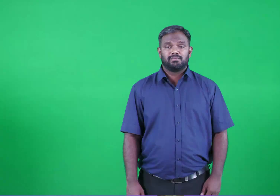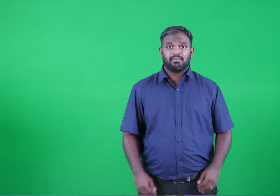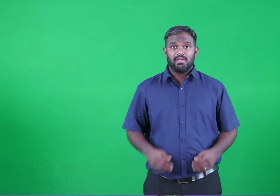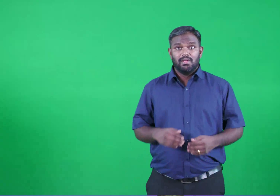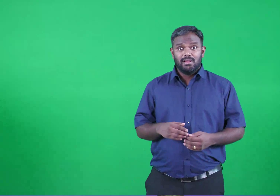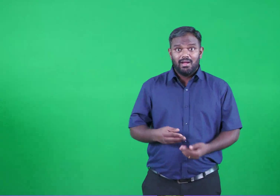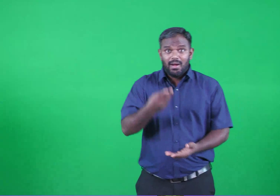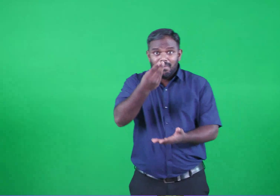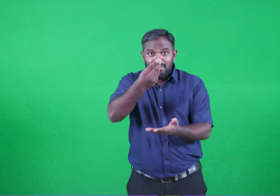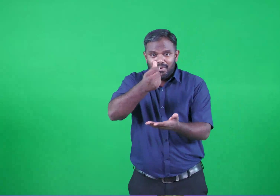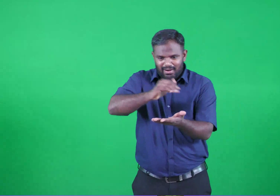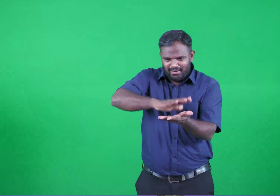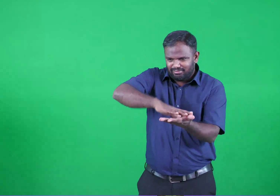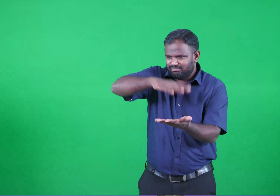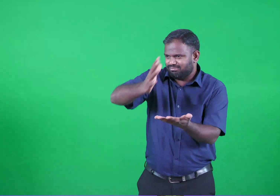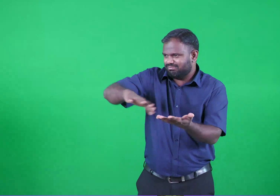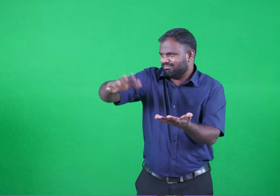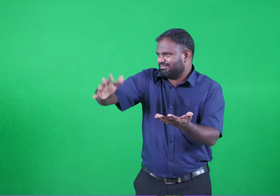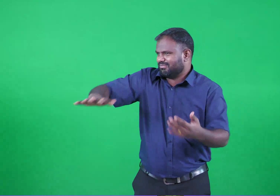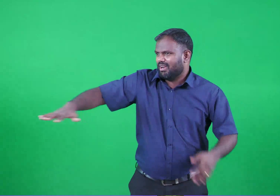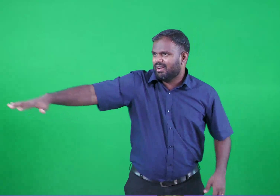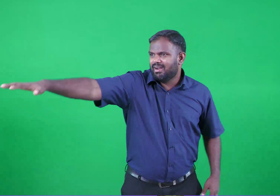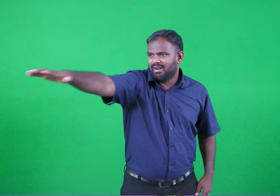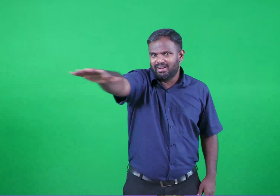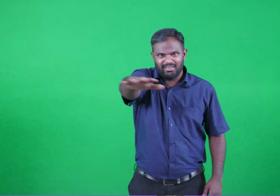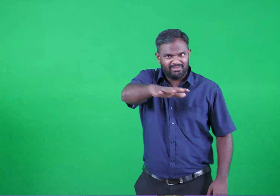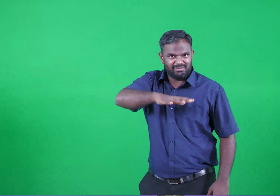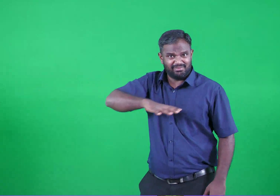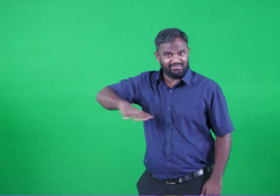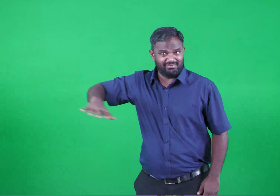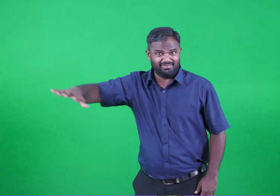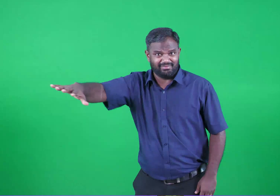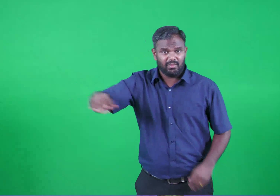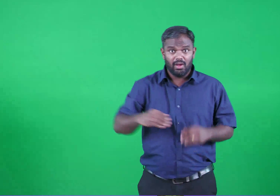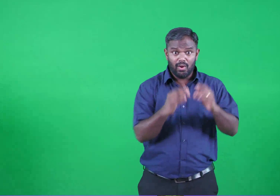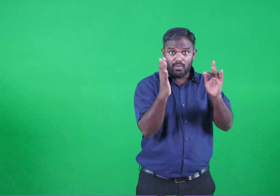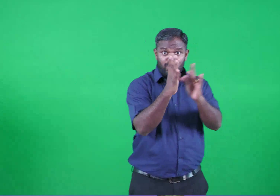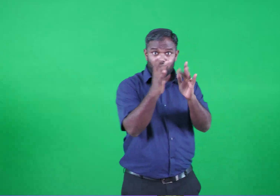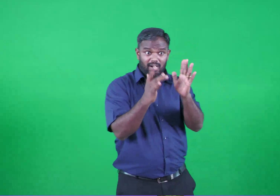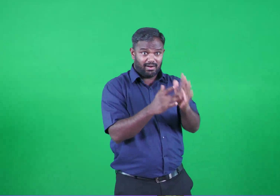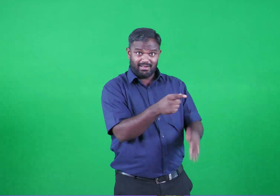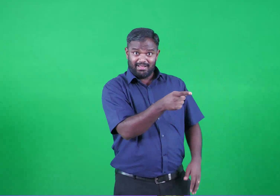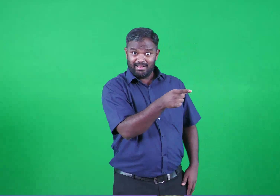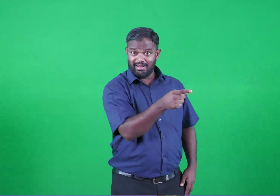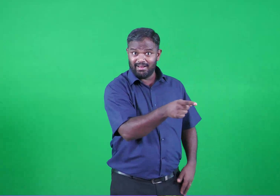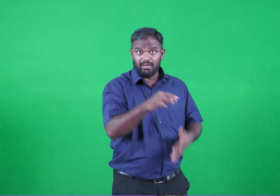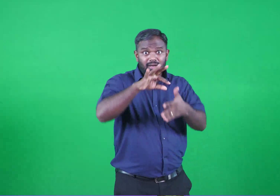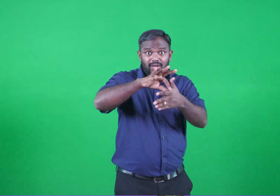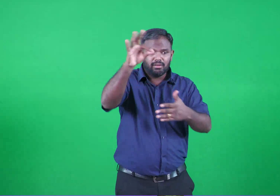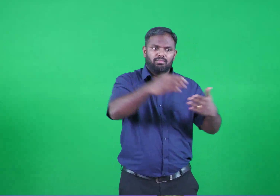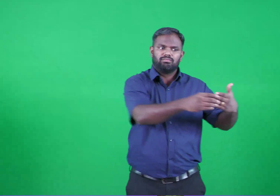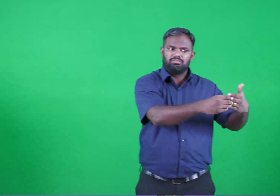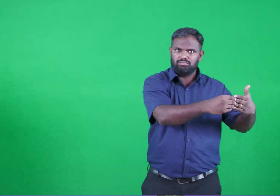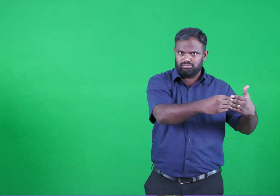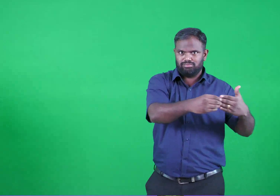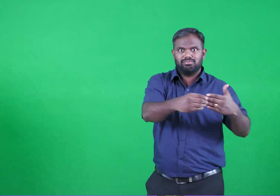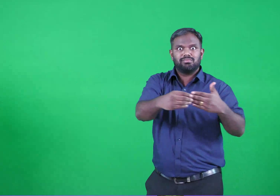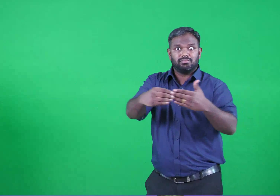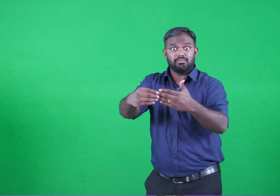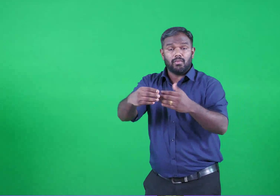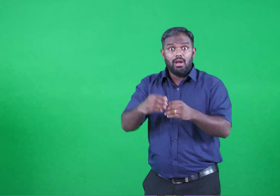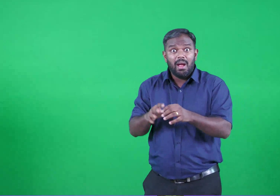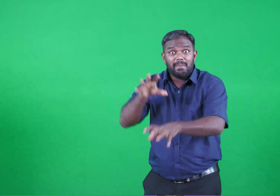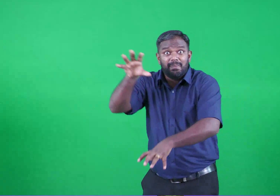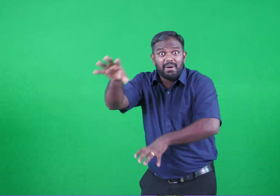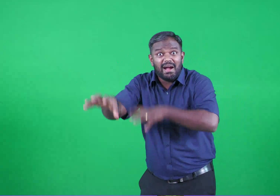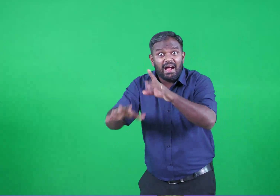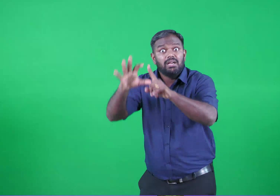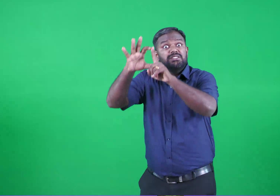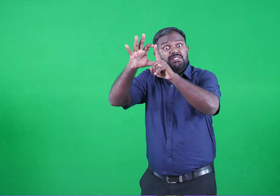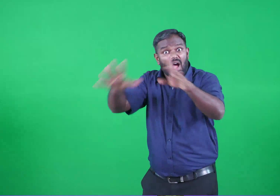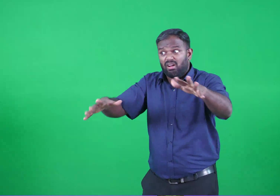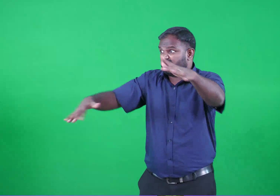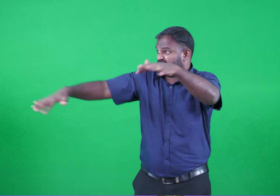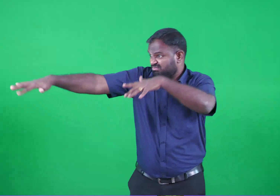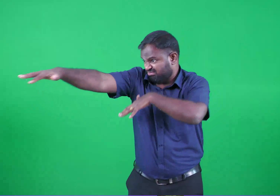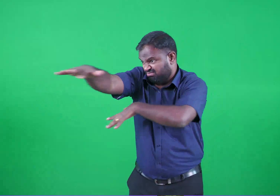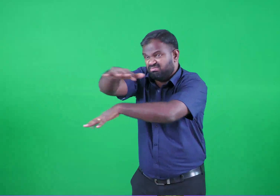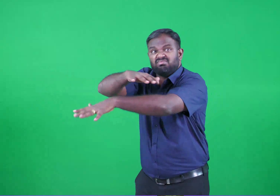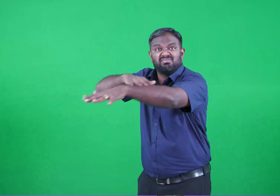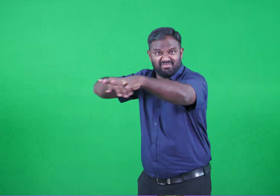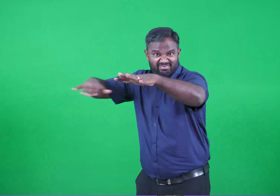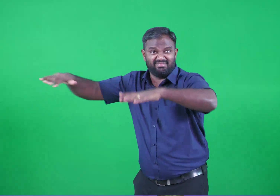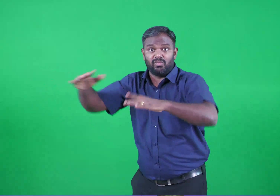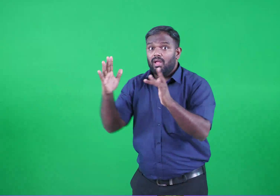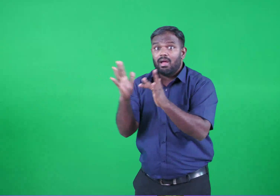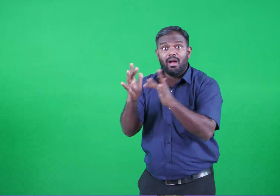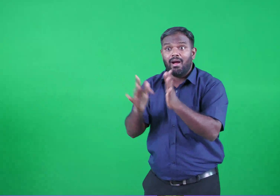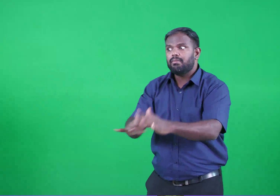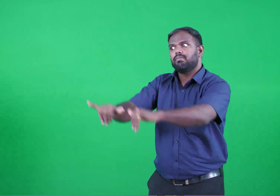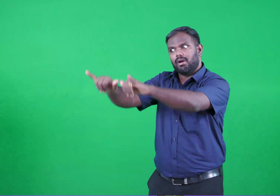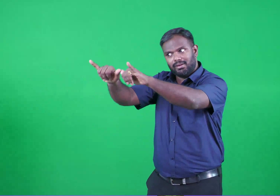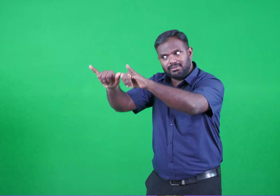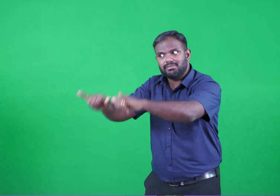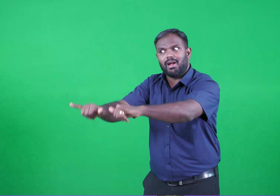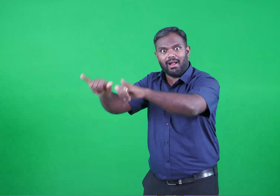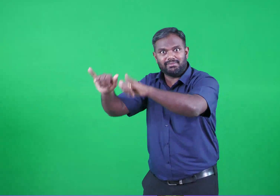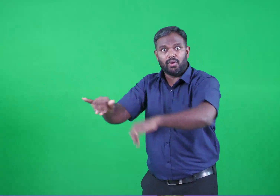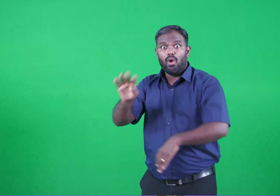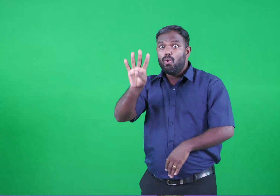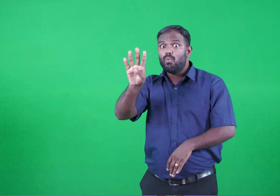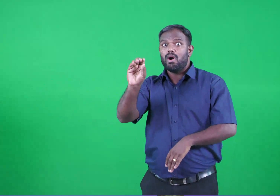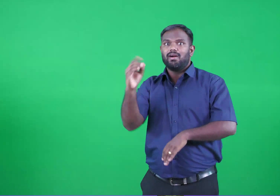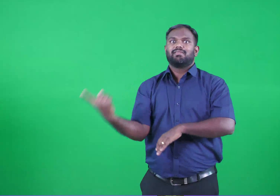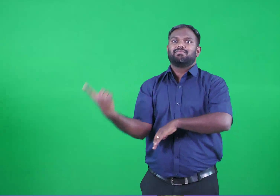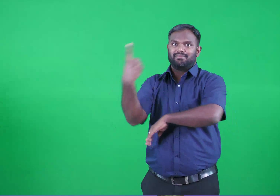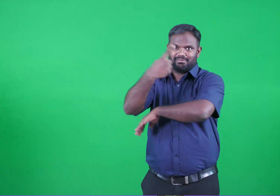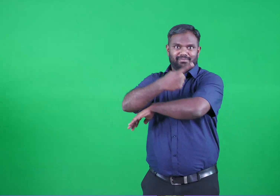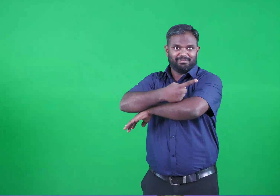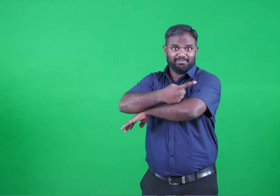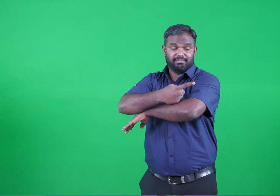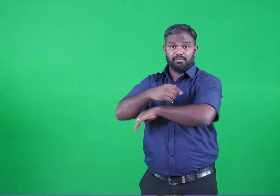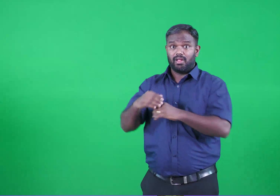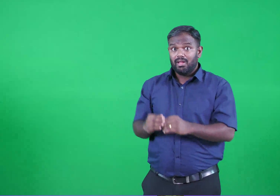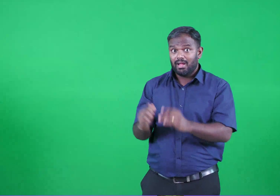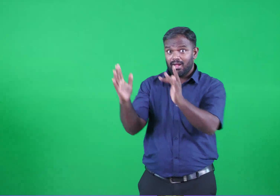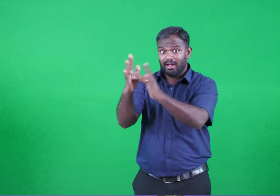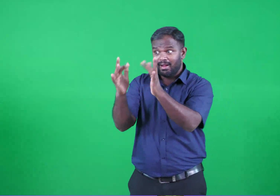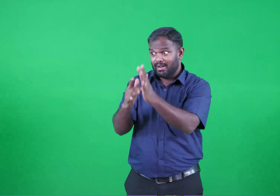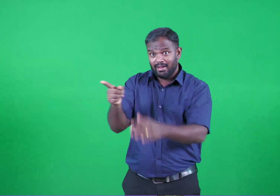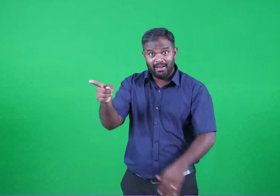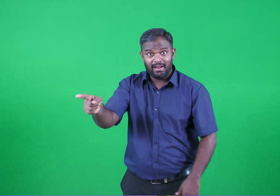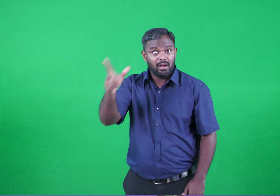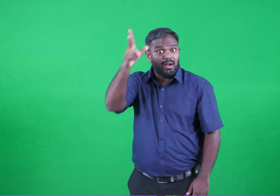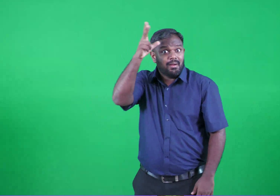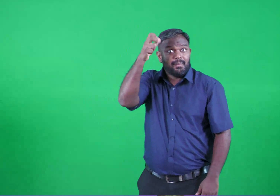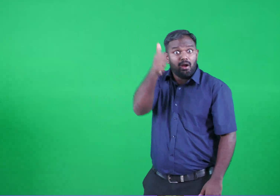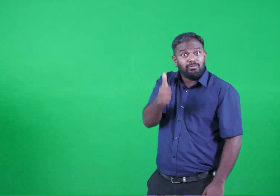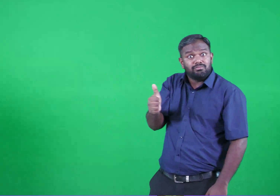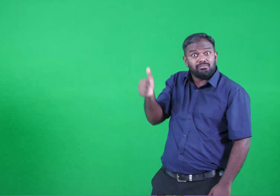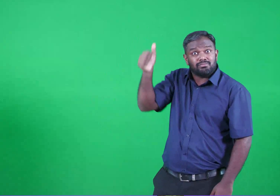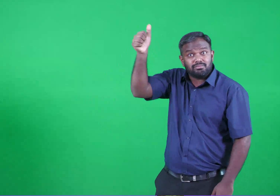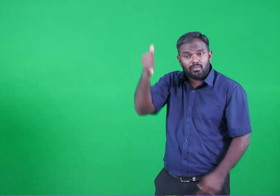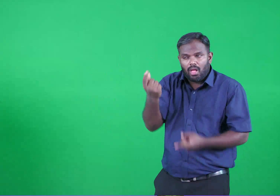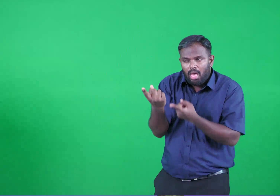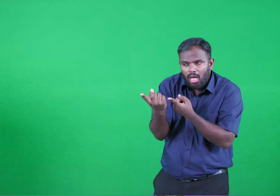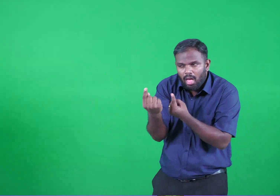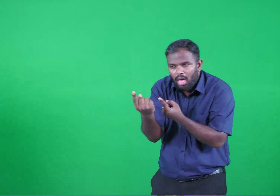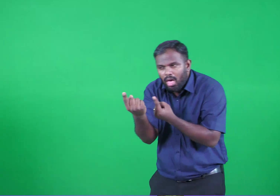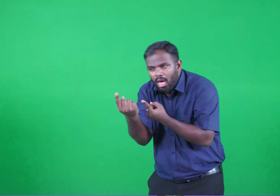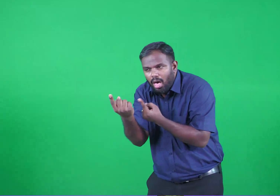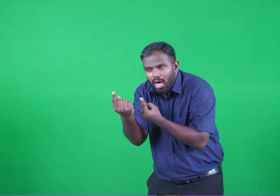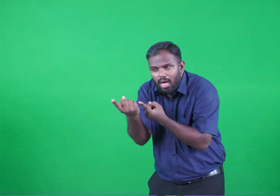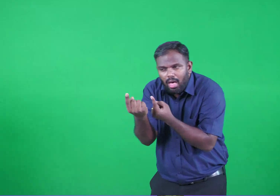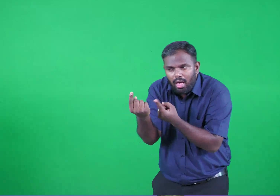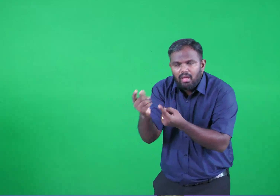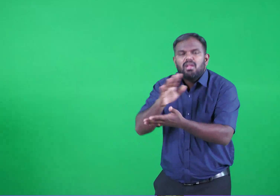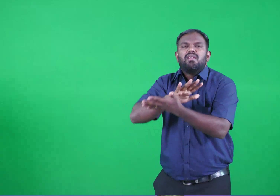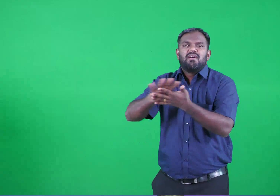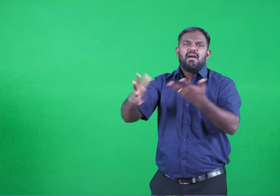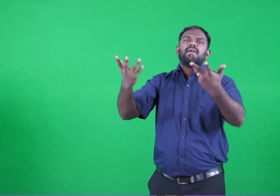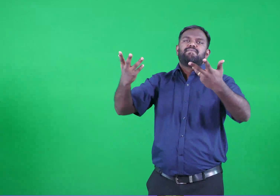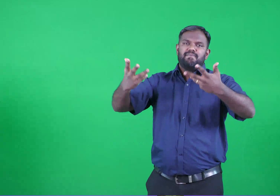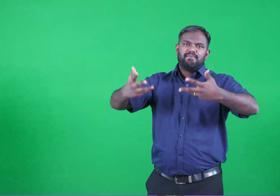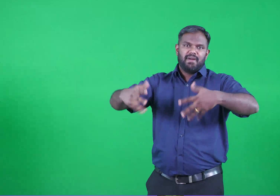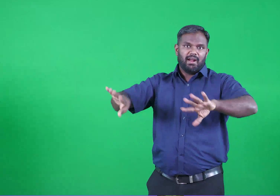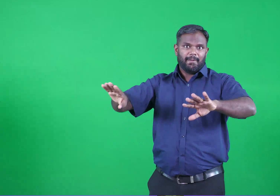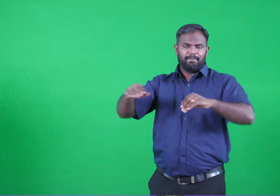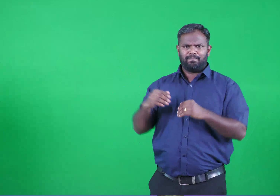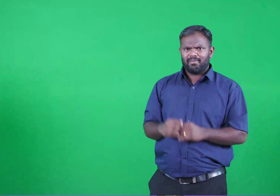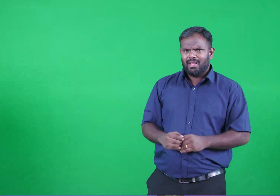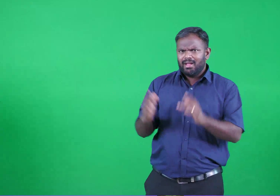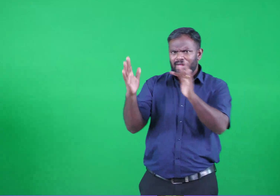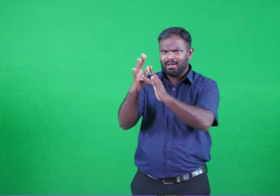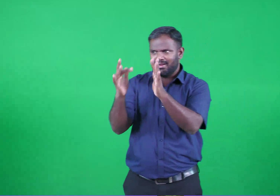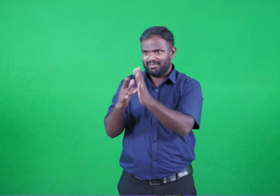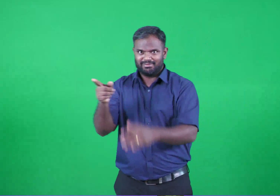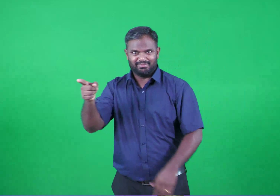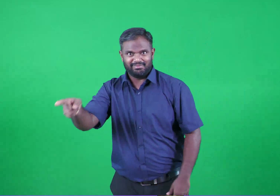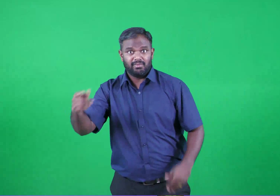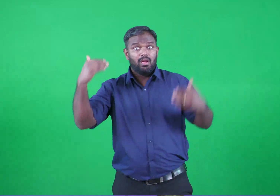At once the Spirit drove Jesus into the wilderness, and He was there for forty days, being tempted by Satan.